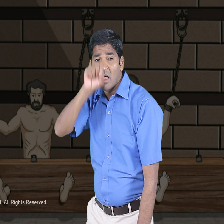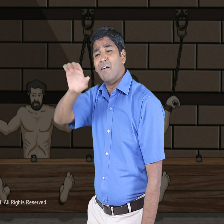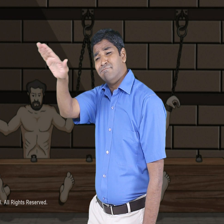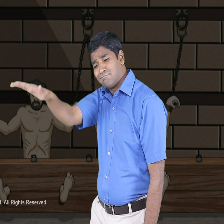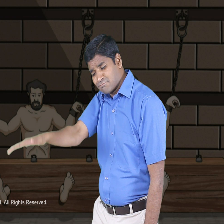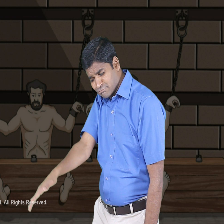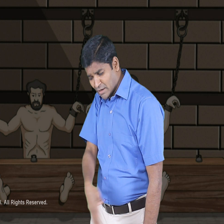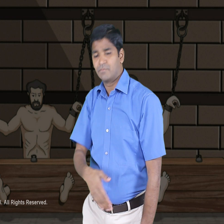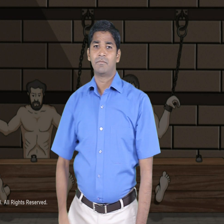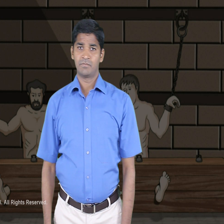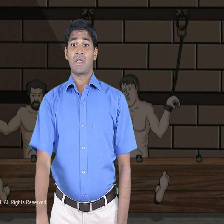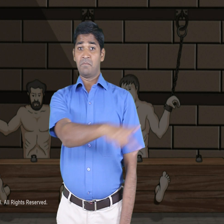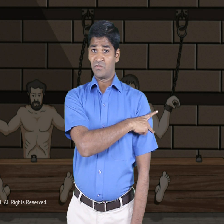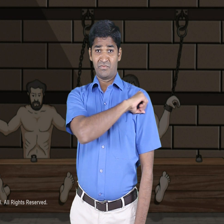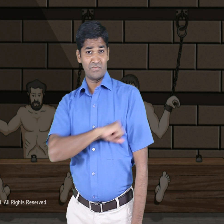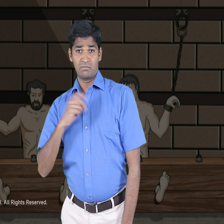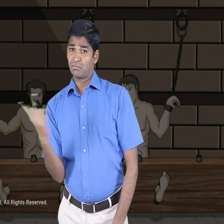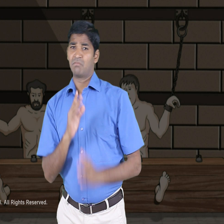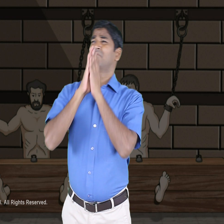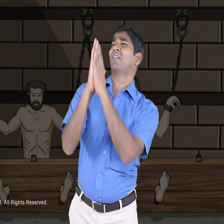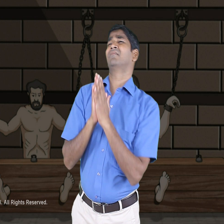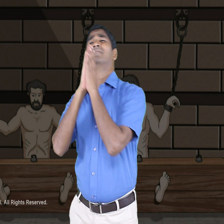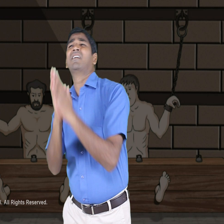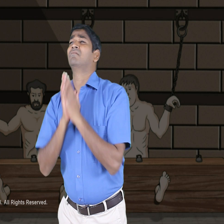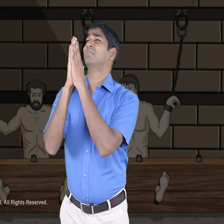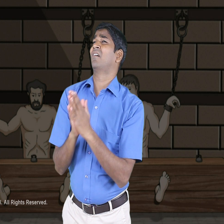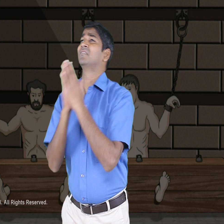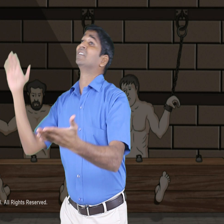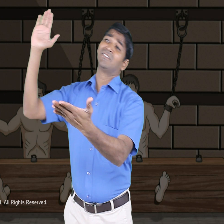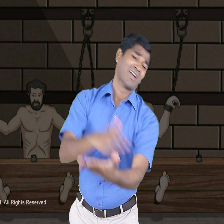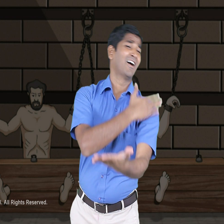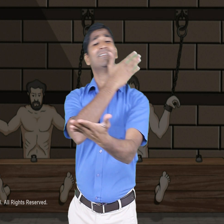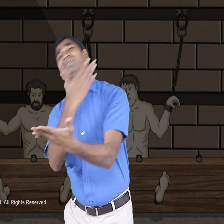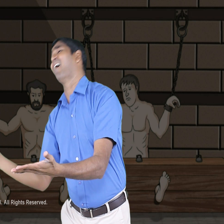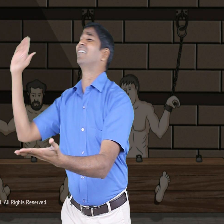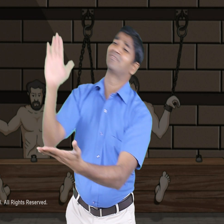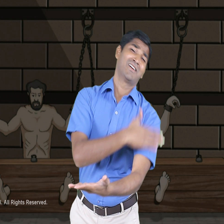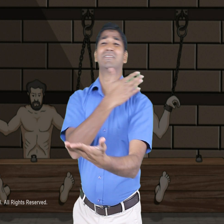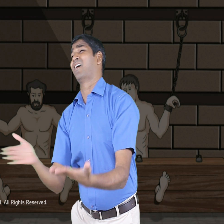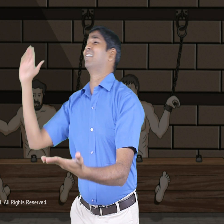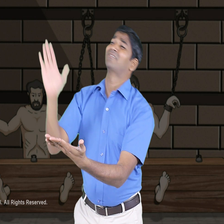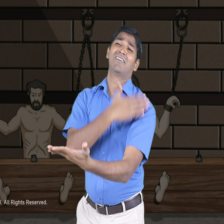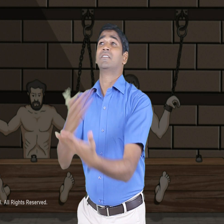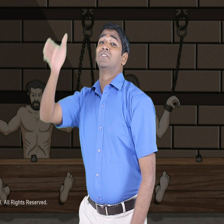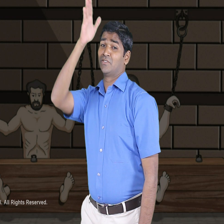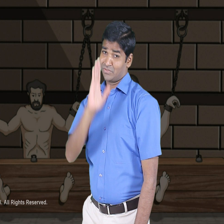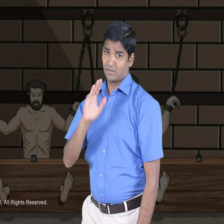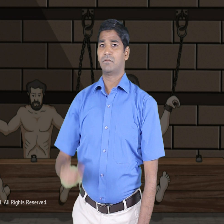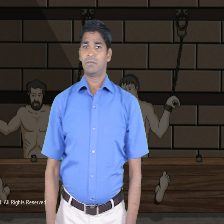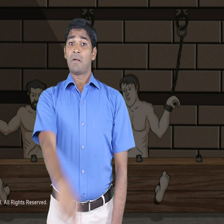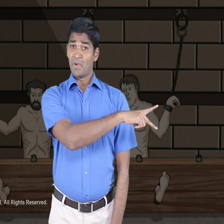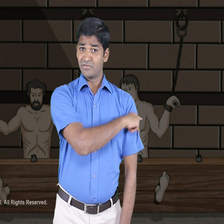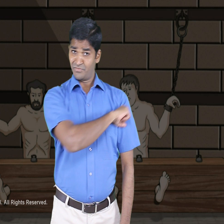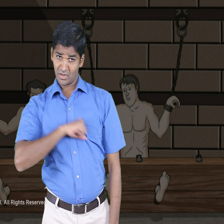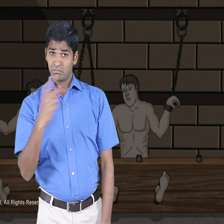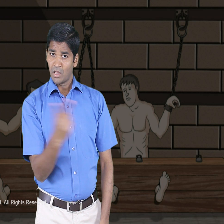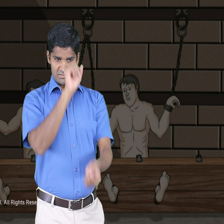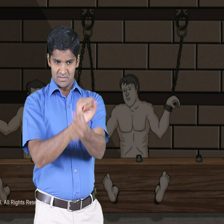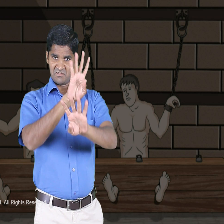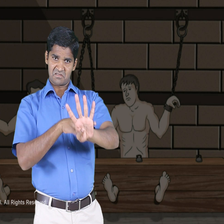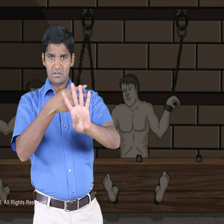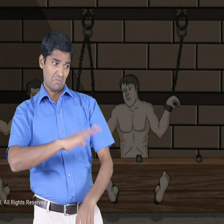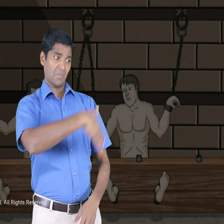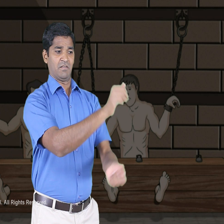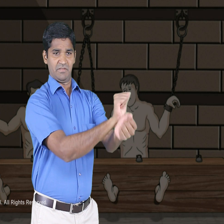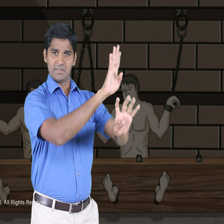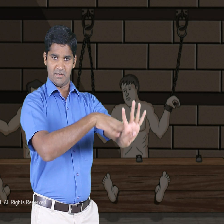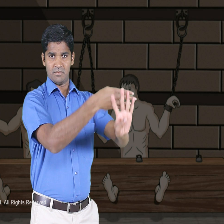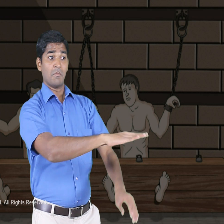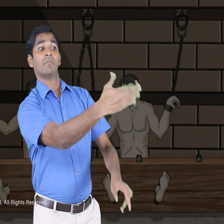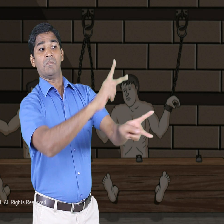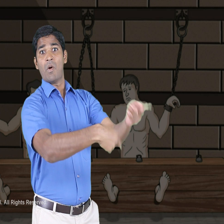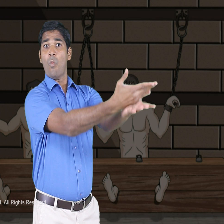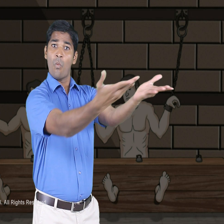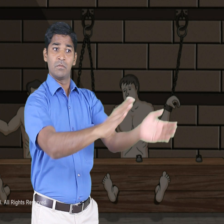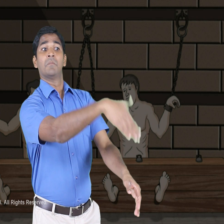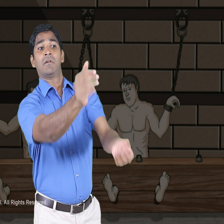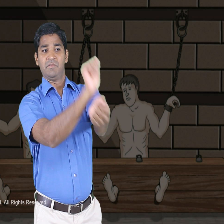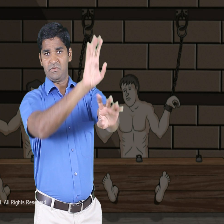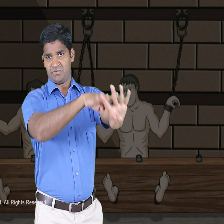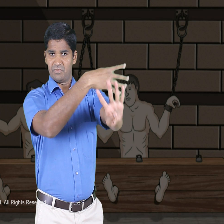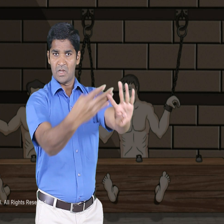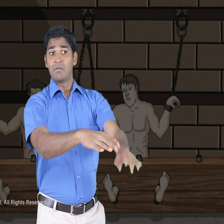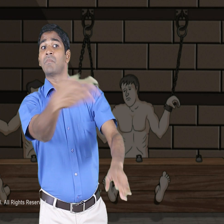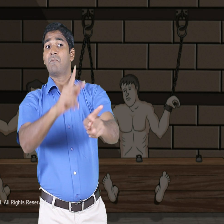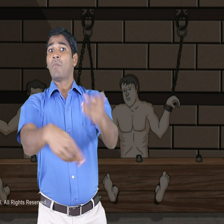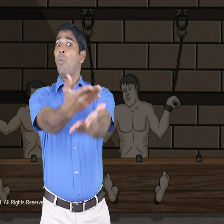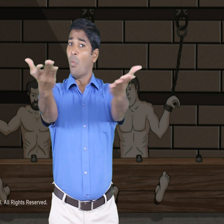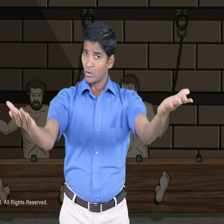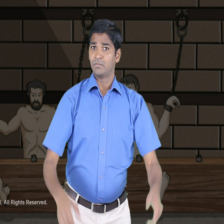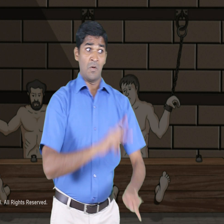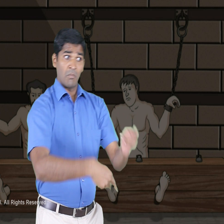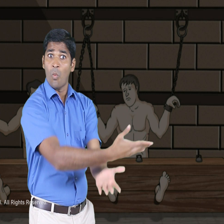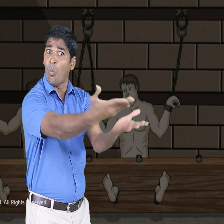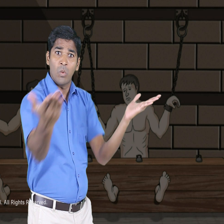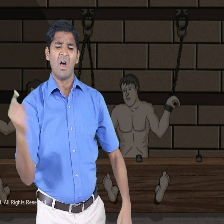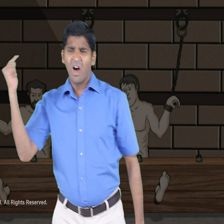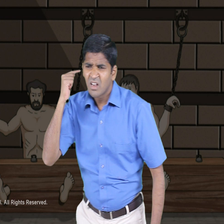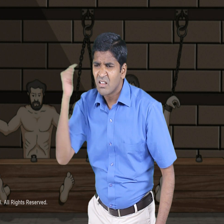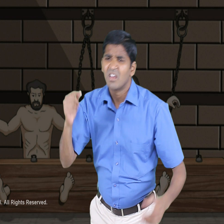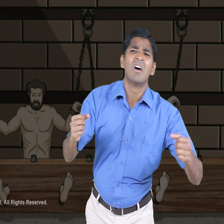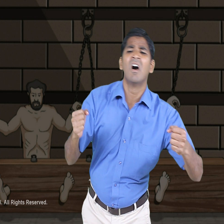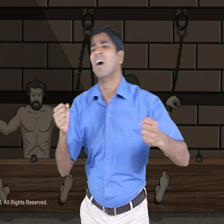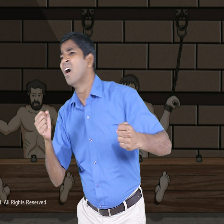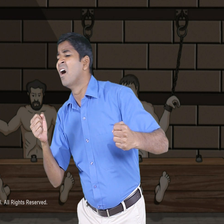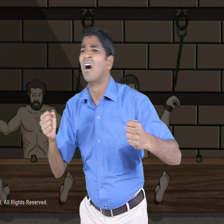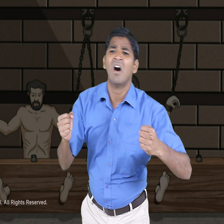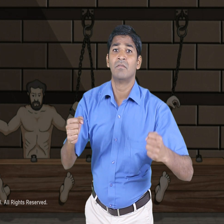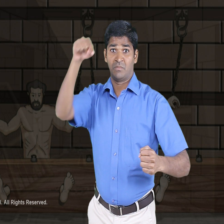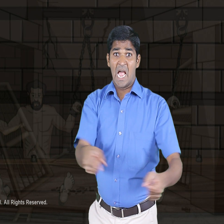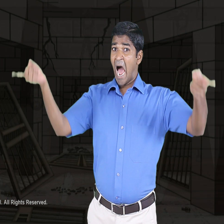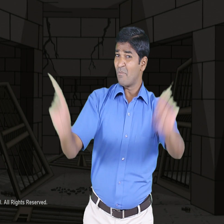About midnight Paul and Silas were praying and singing hymns to God, and the other prisoners were listening to them.